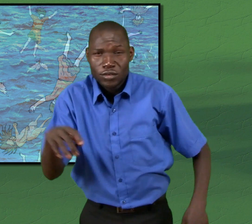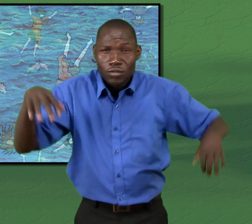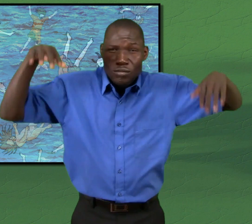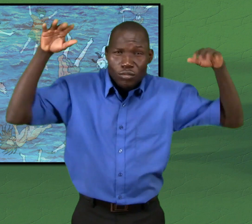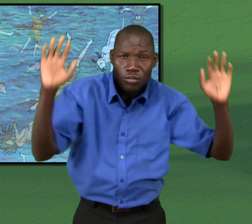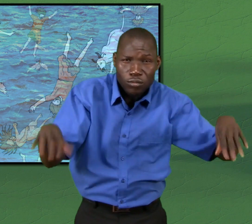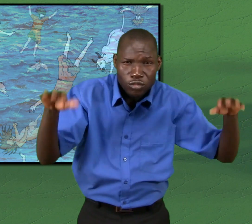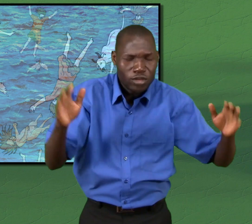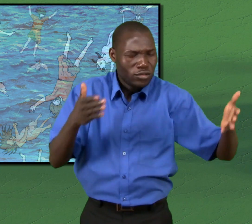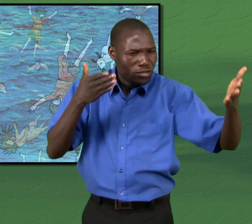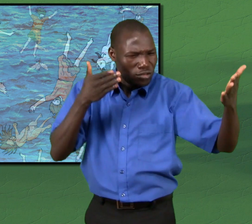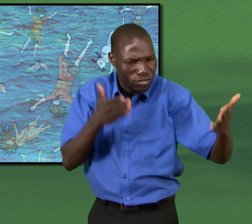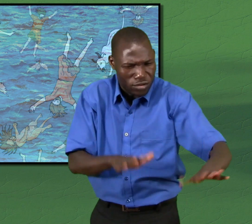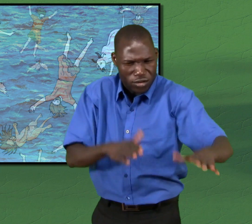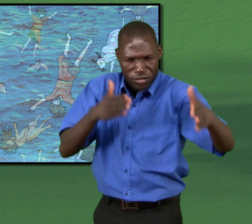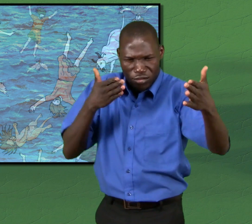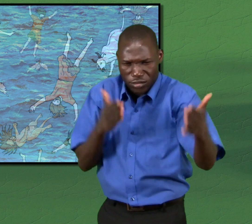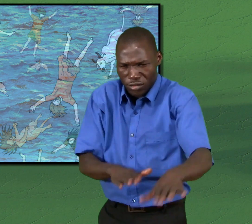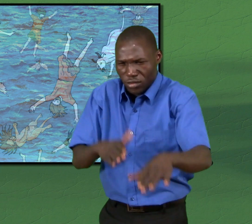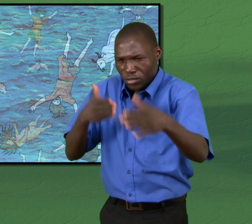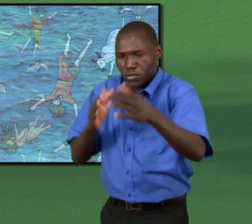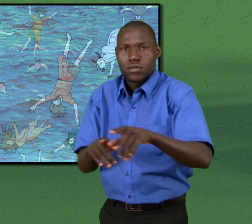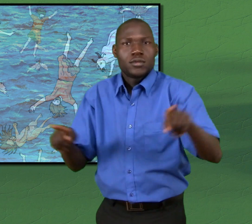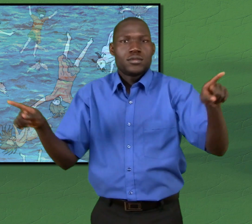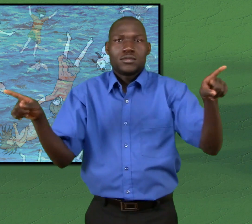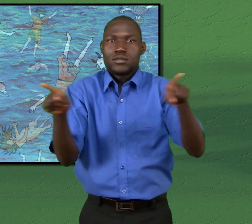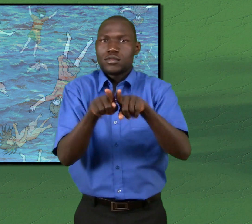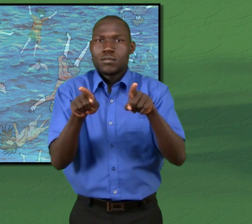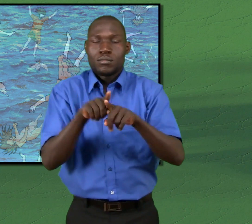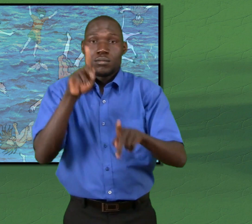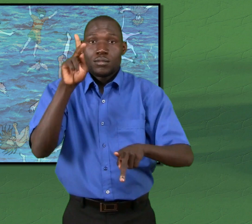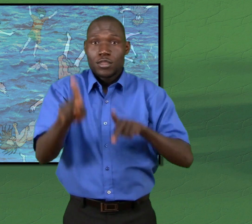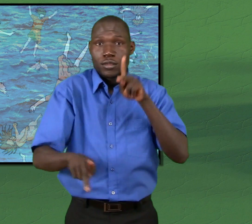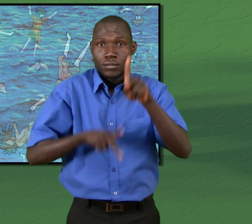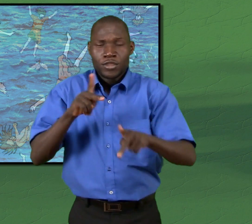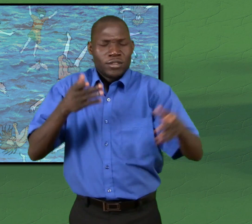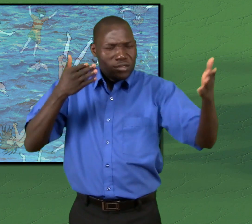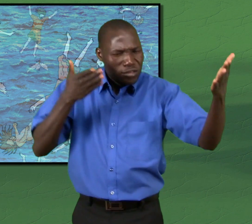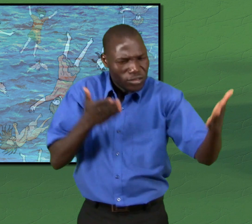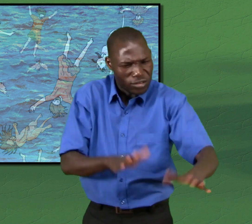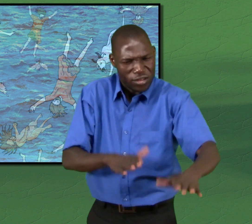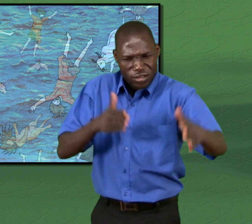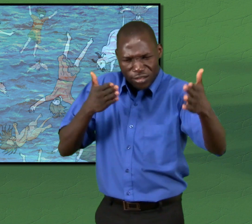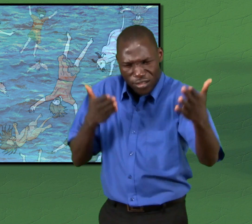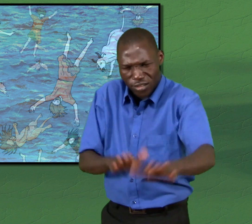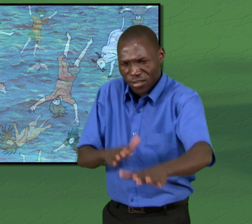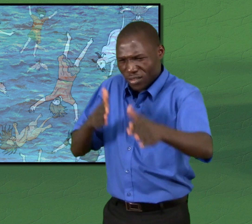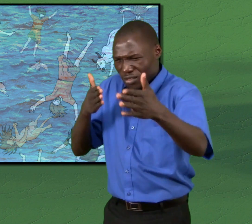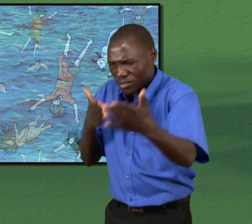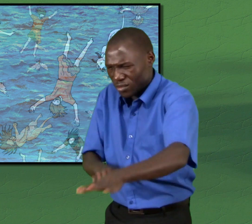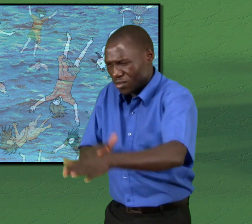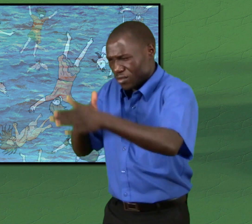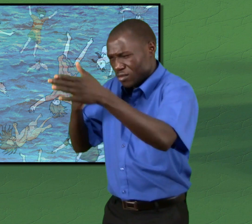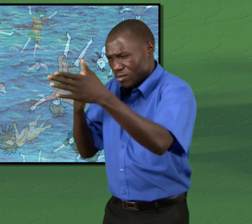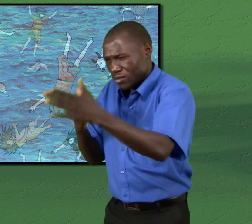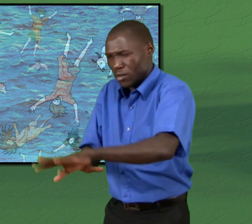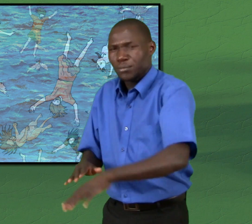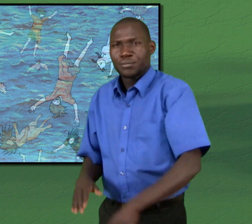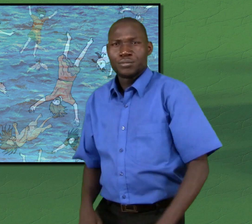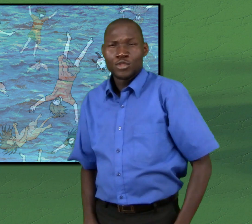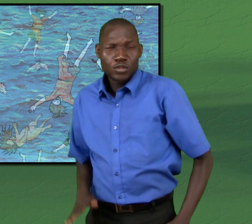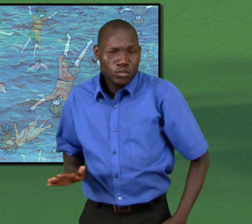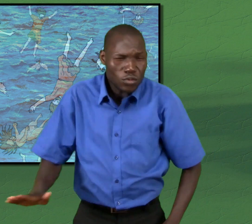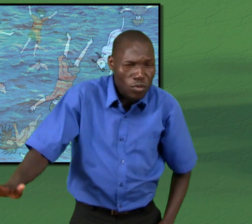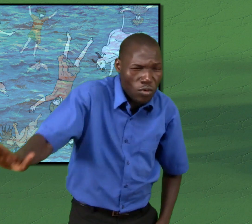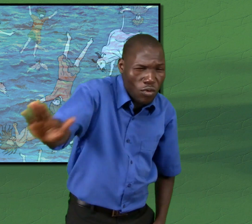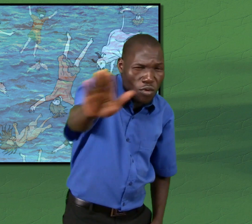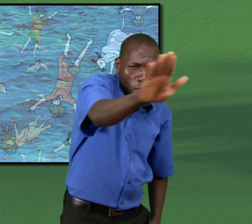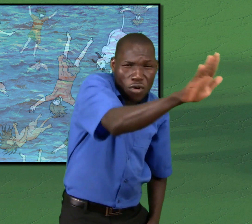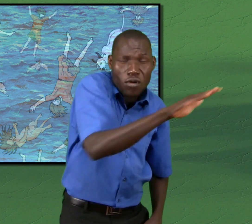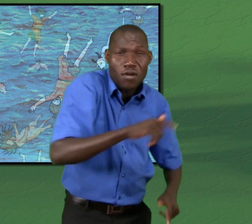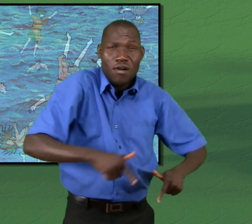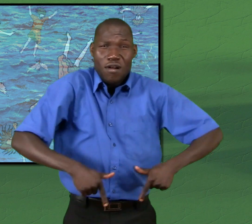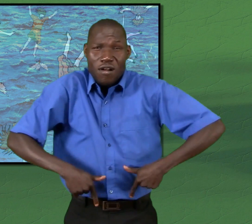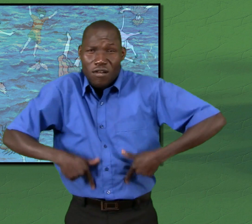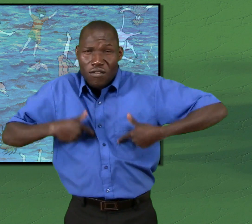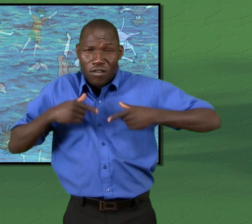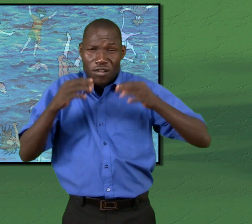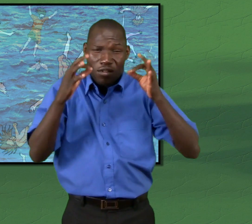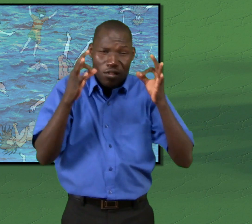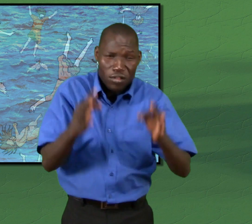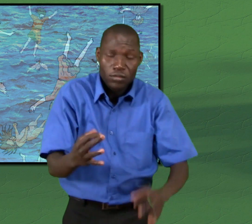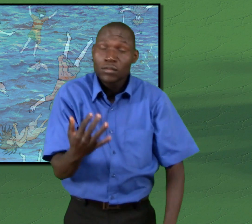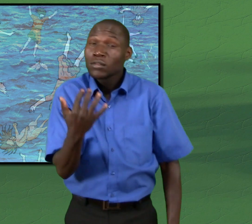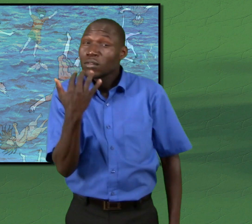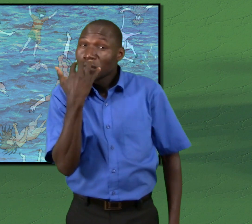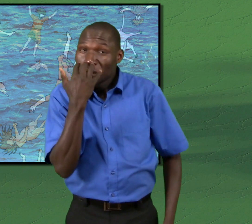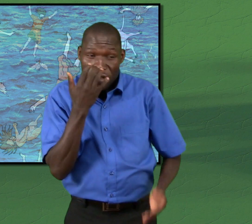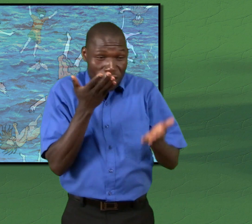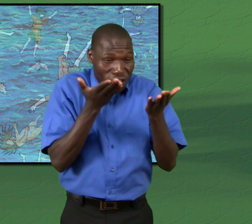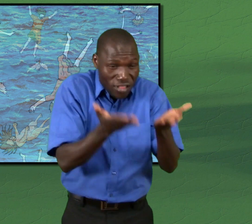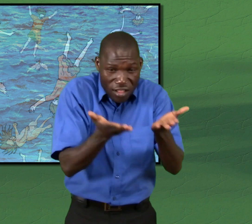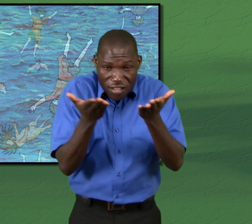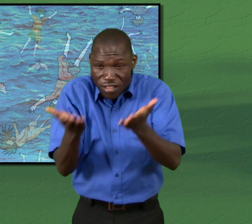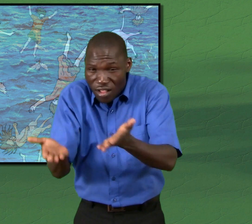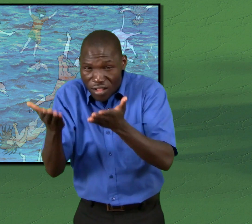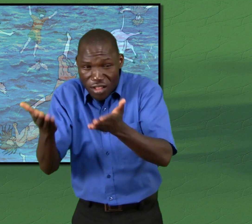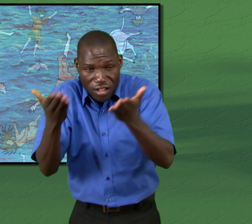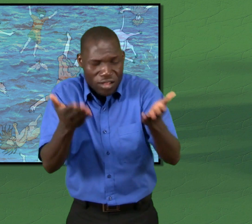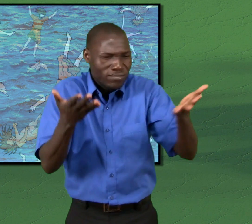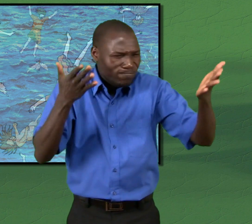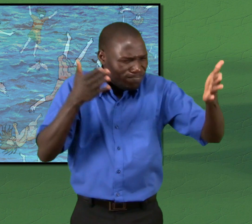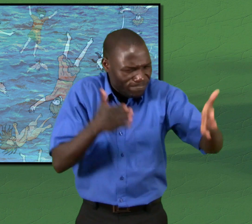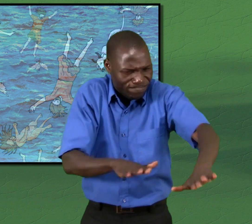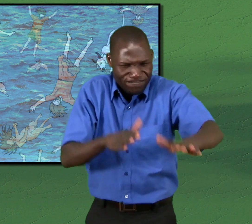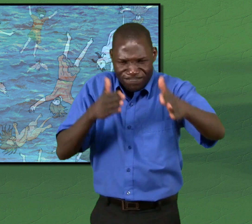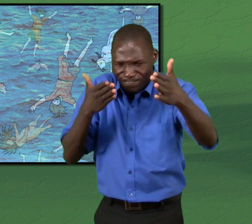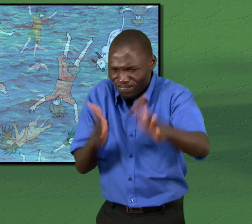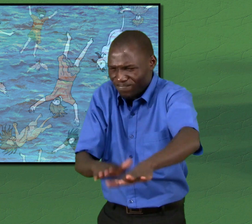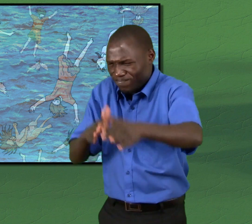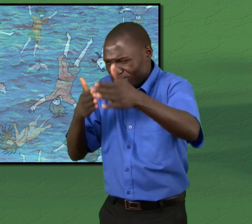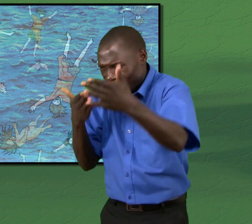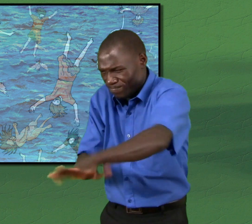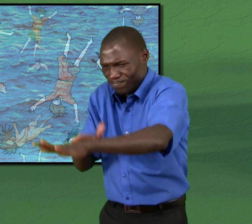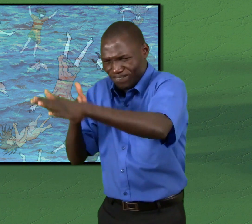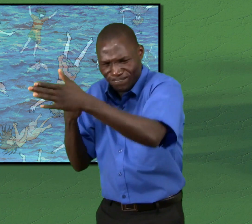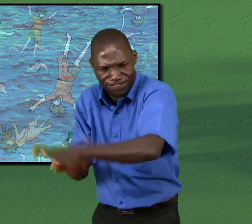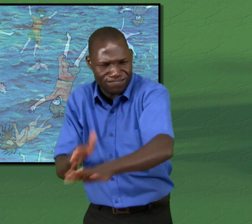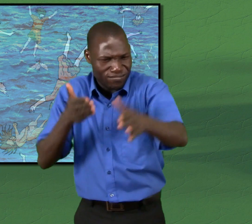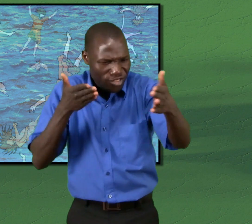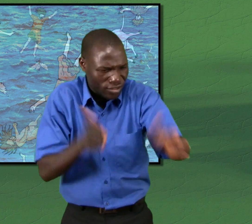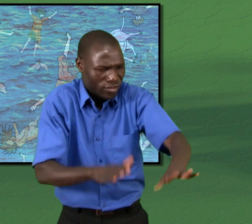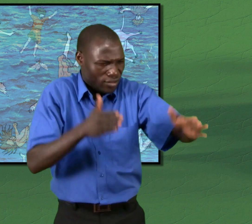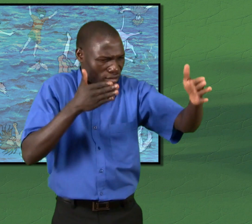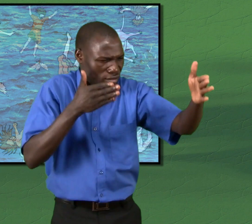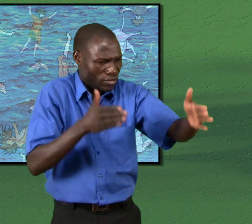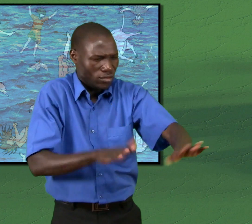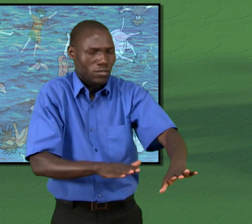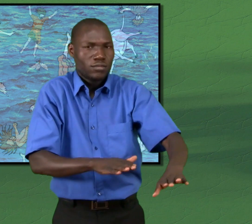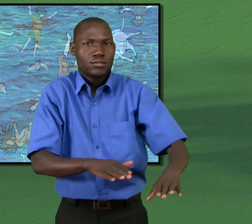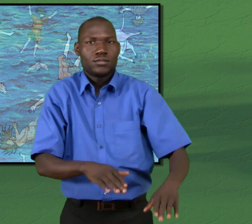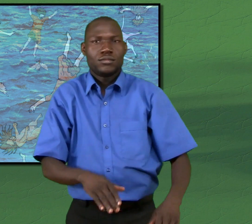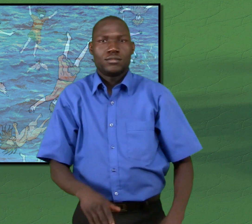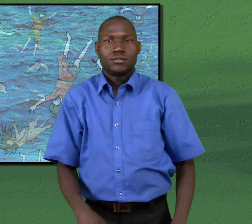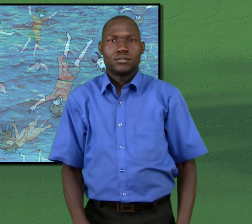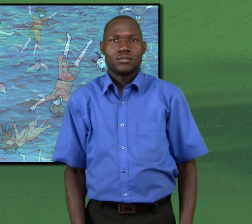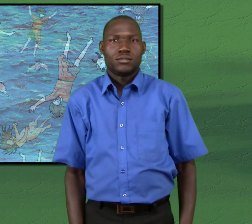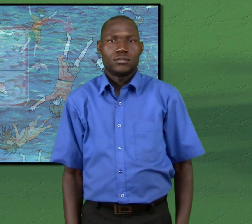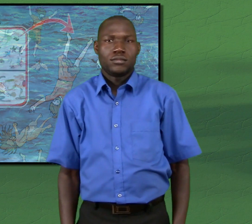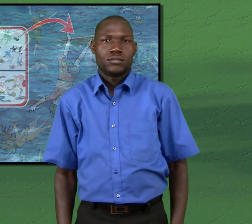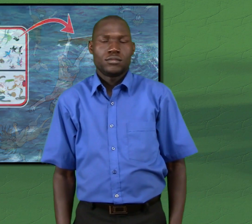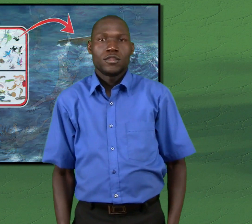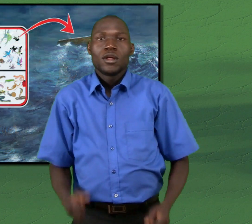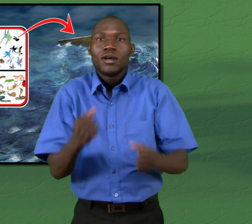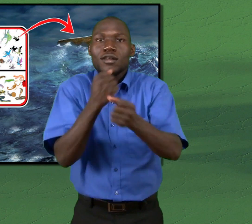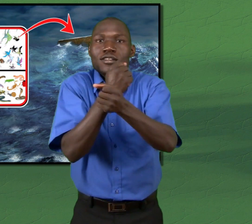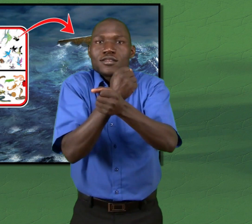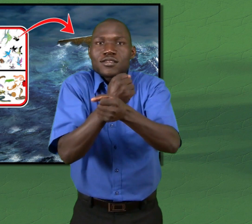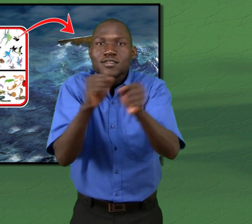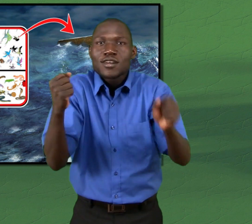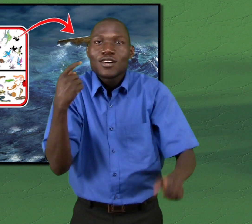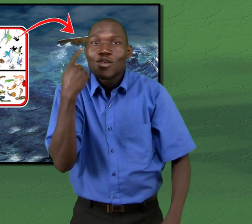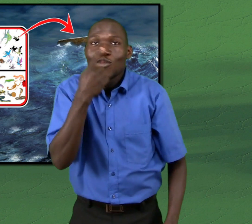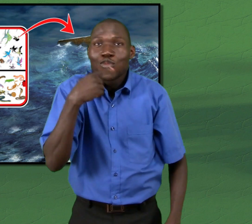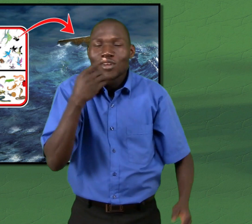Of all that was on dry land, everything that had the breath of life in its nostrils died. And every living thing on the face of the earth was destroyed—man and livestock, crawling creatures and birds of the air;